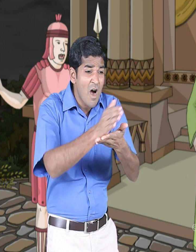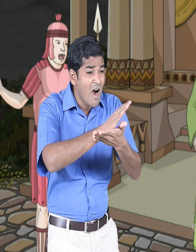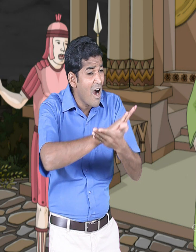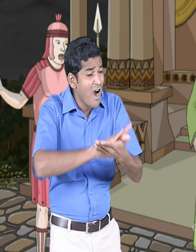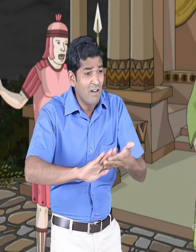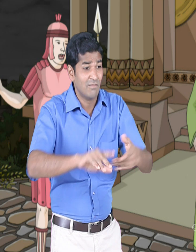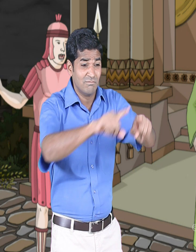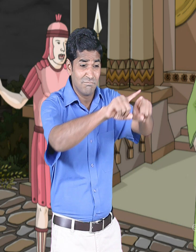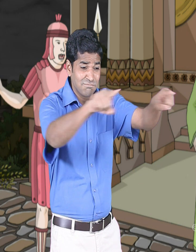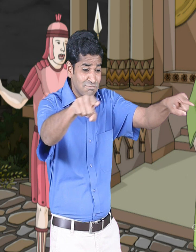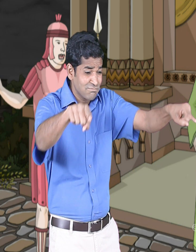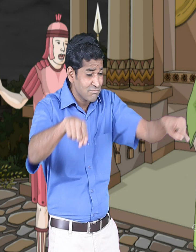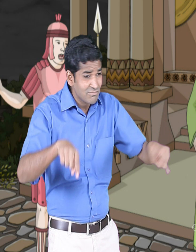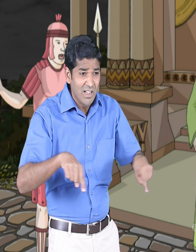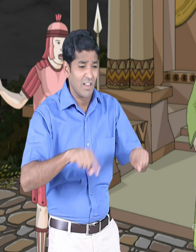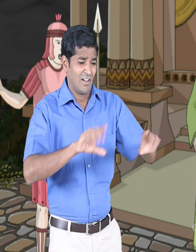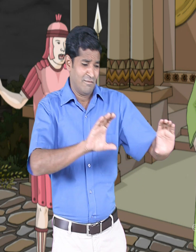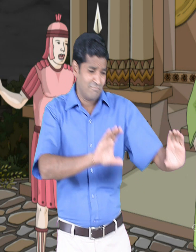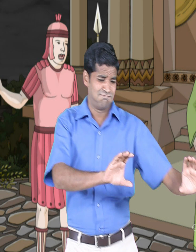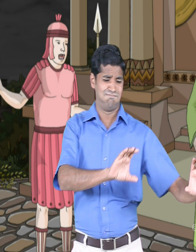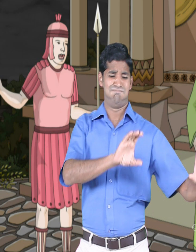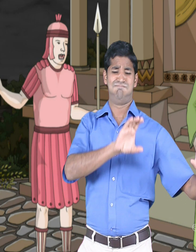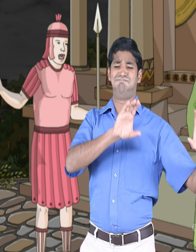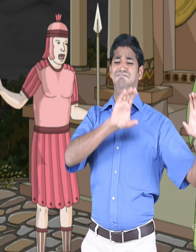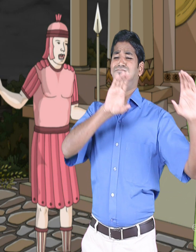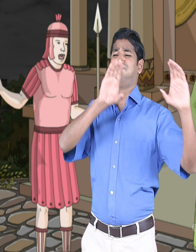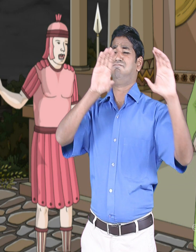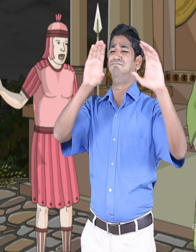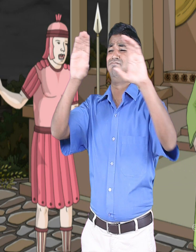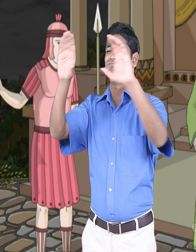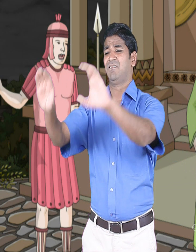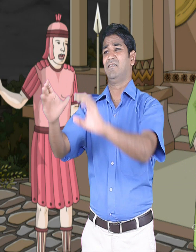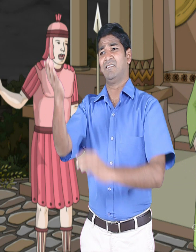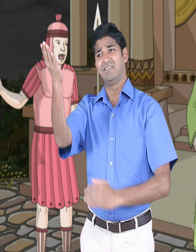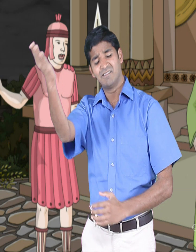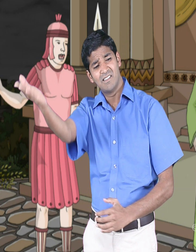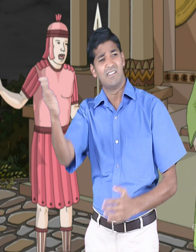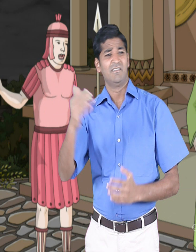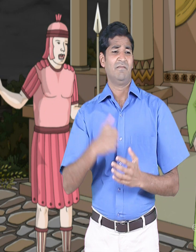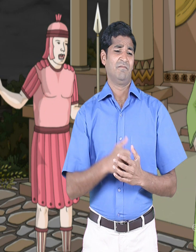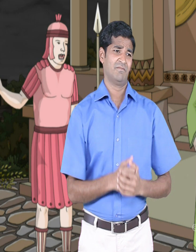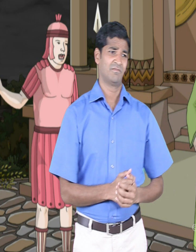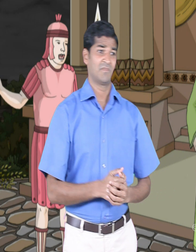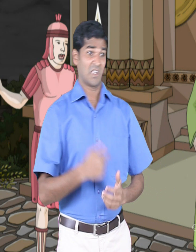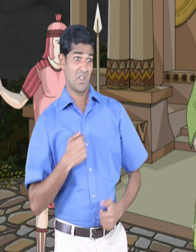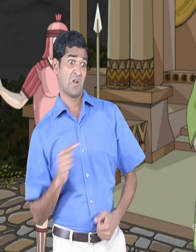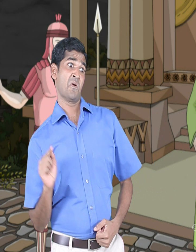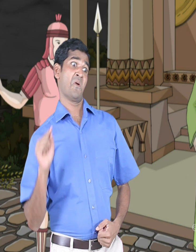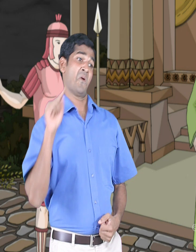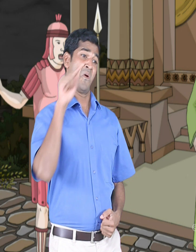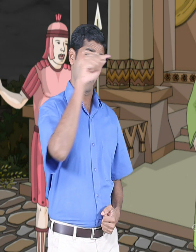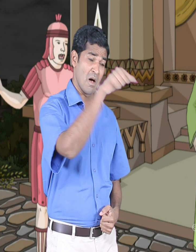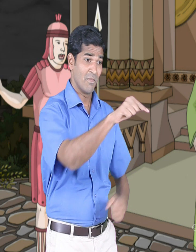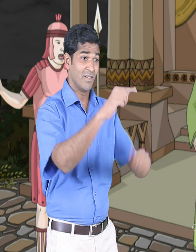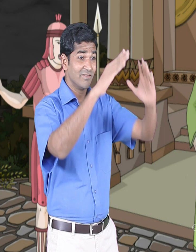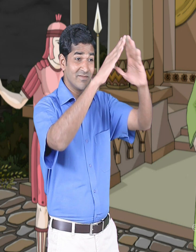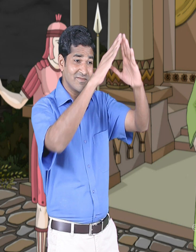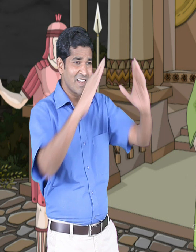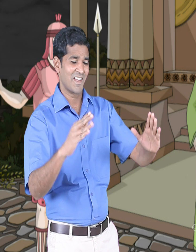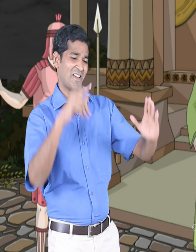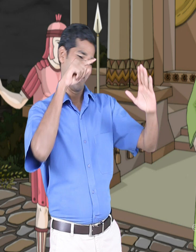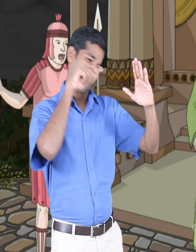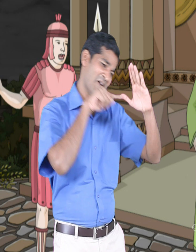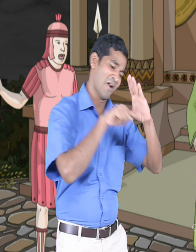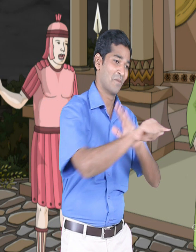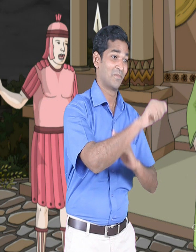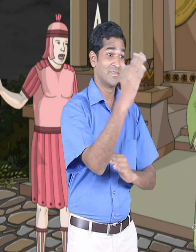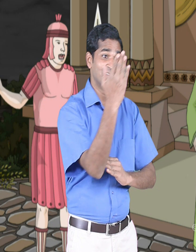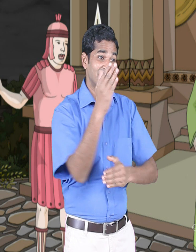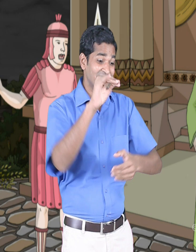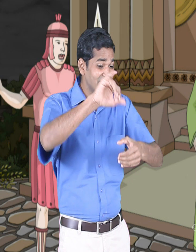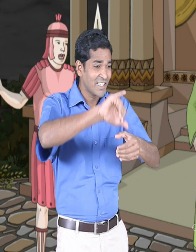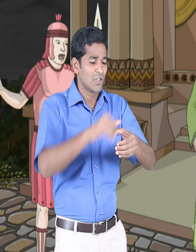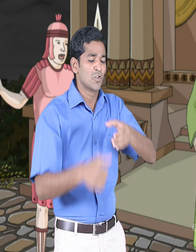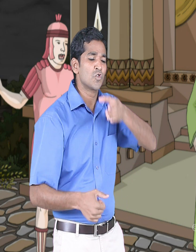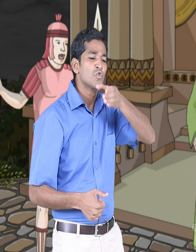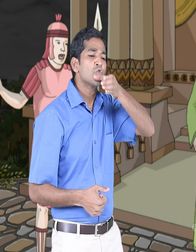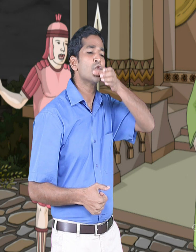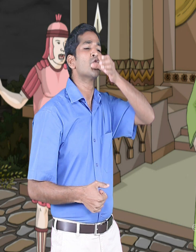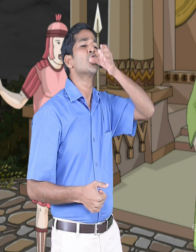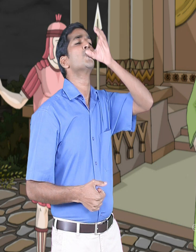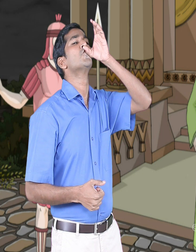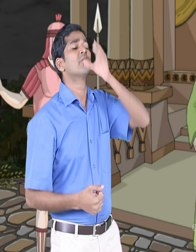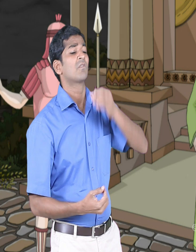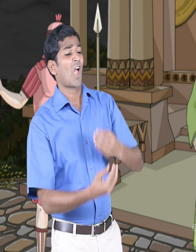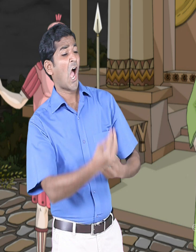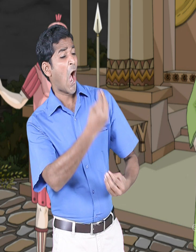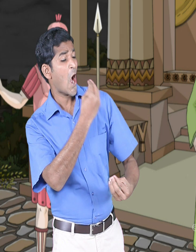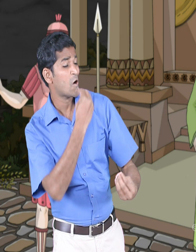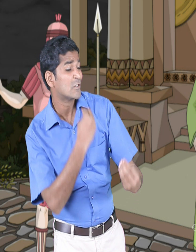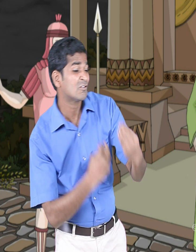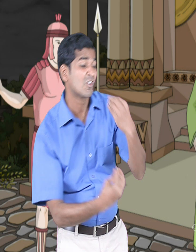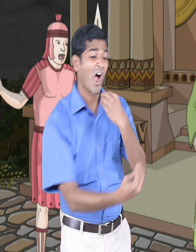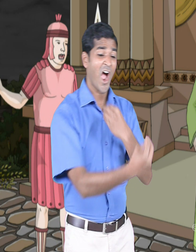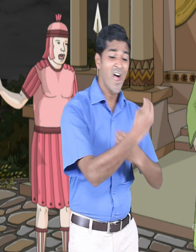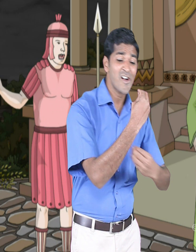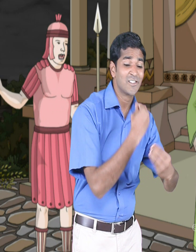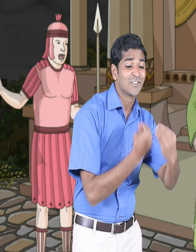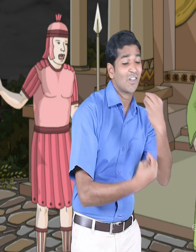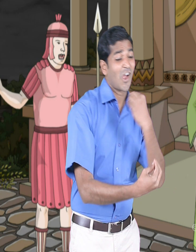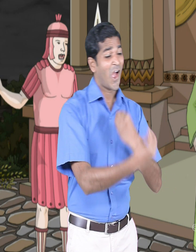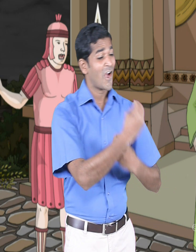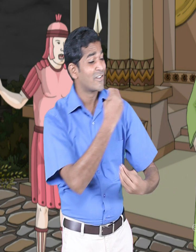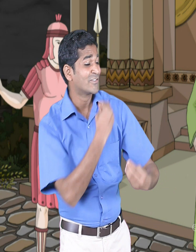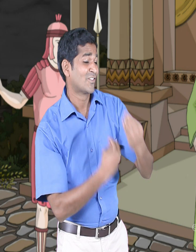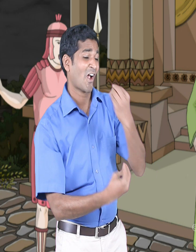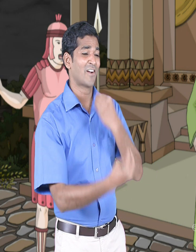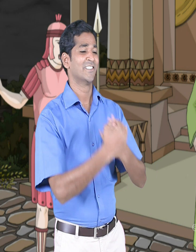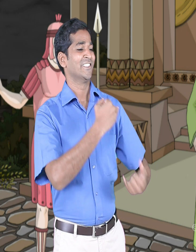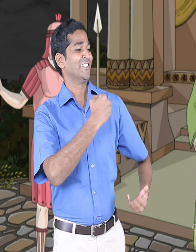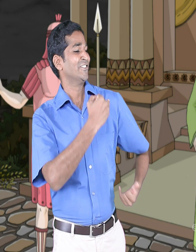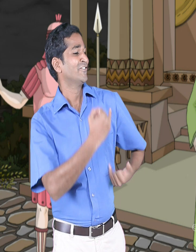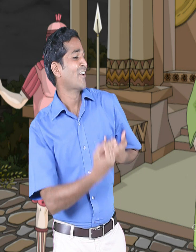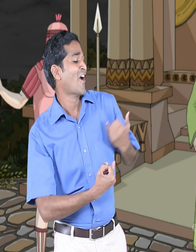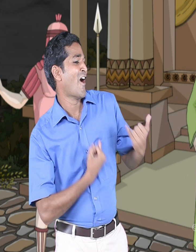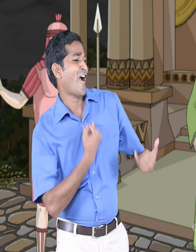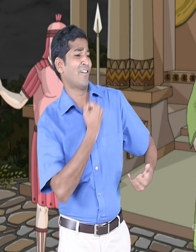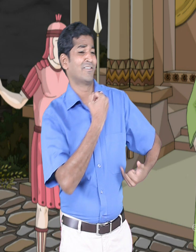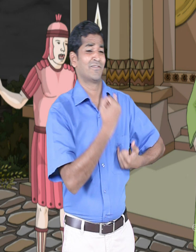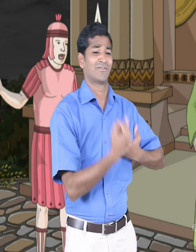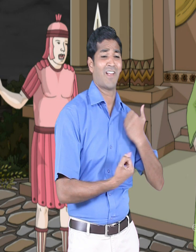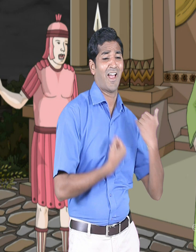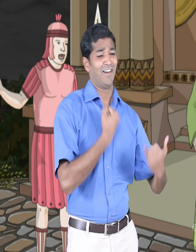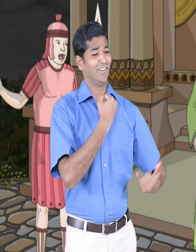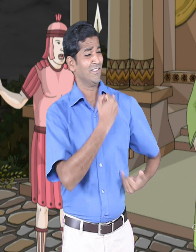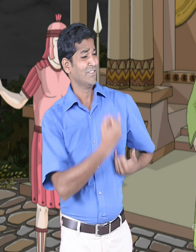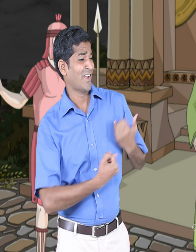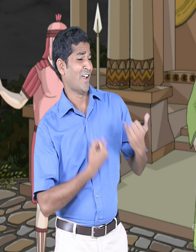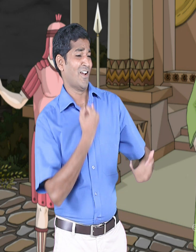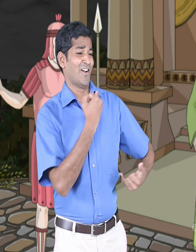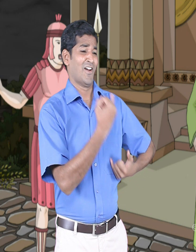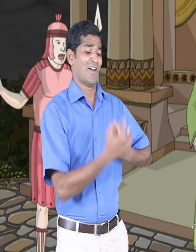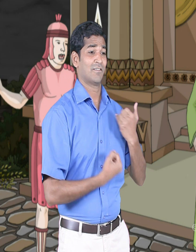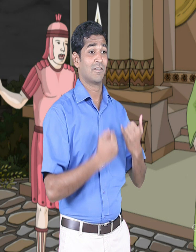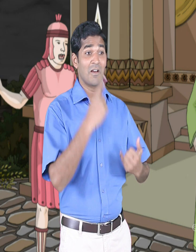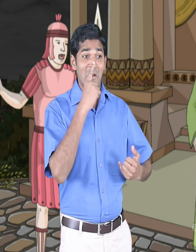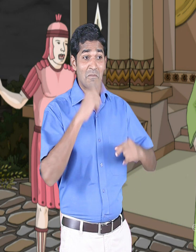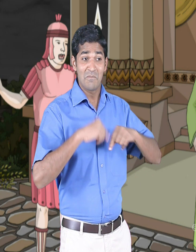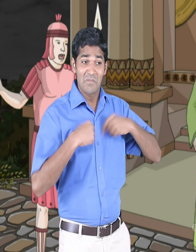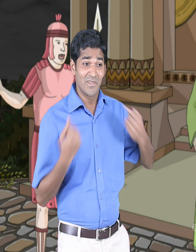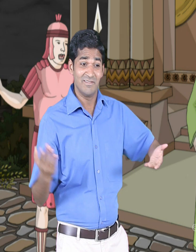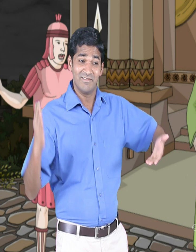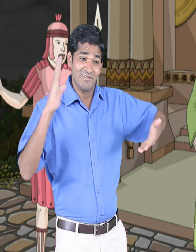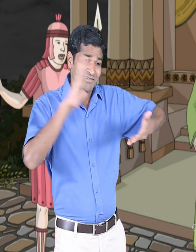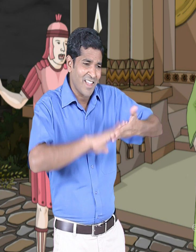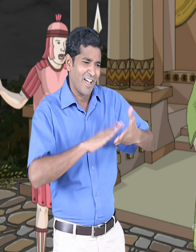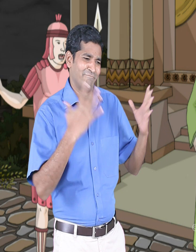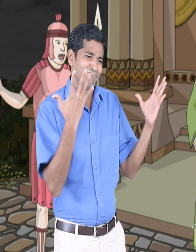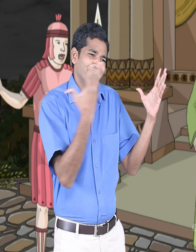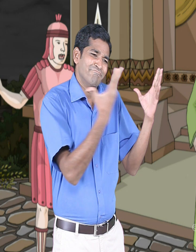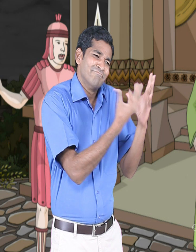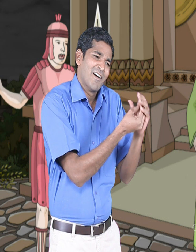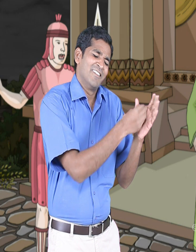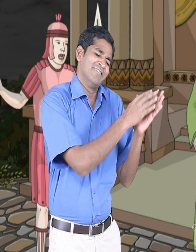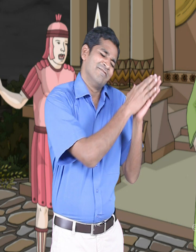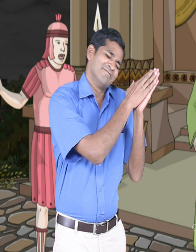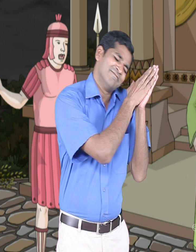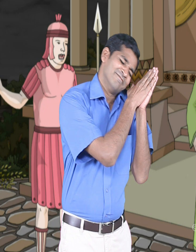How can I go to my house to eat and drink and sleep with my wife?